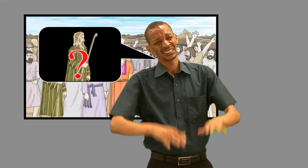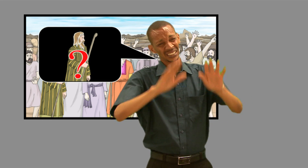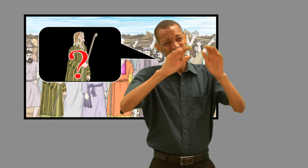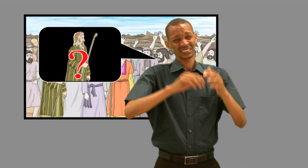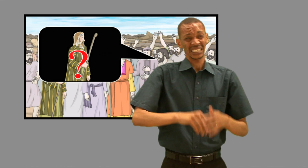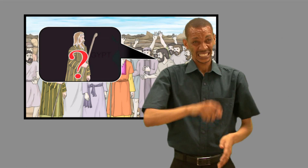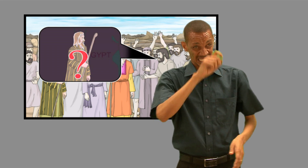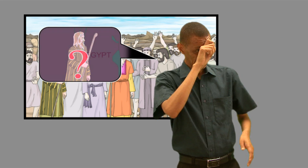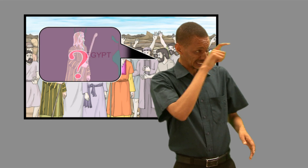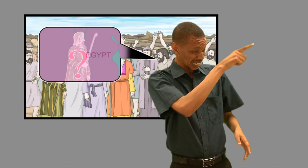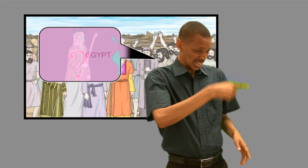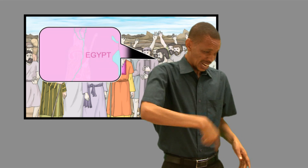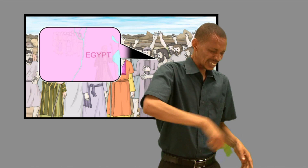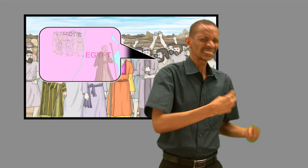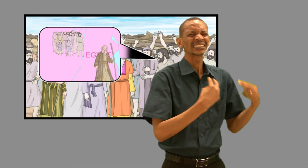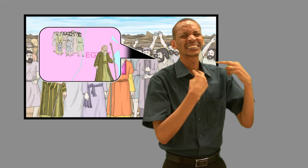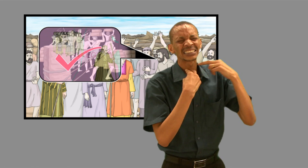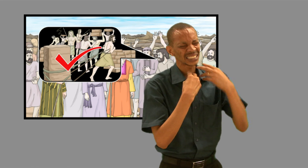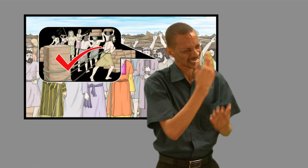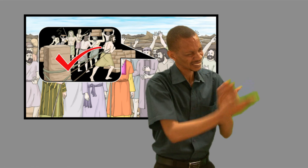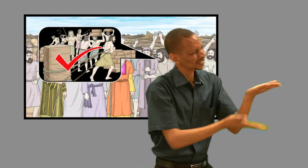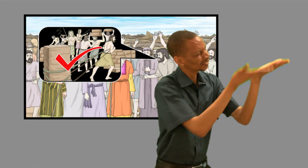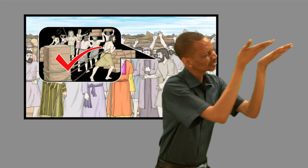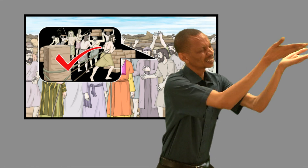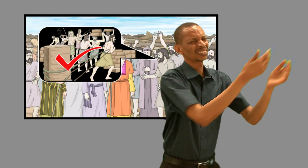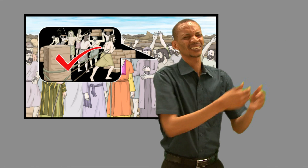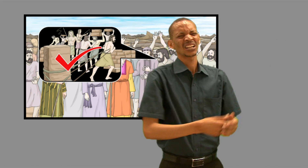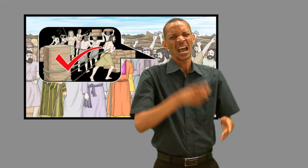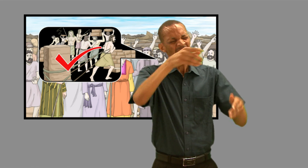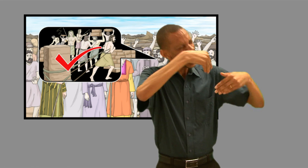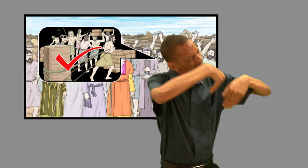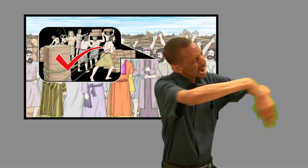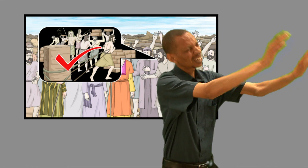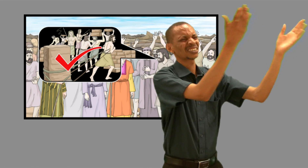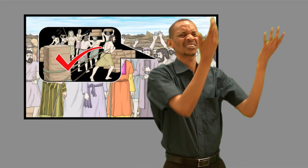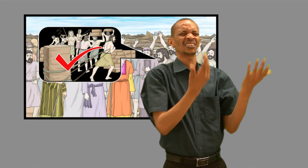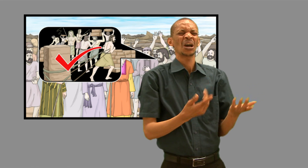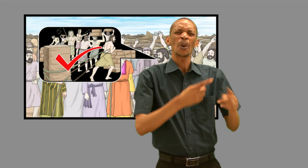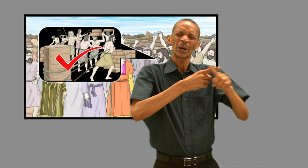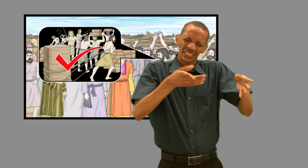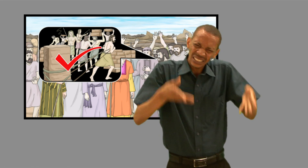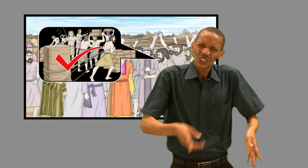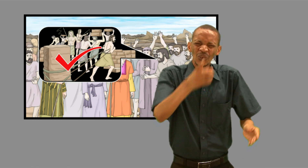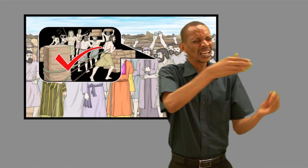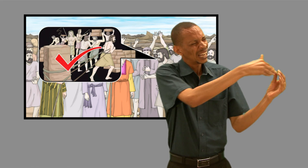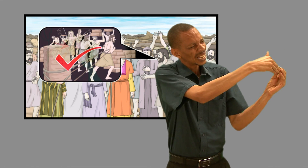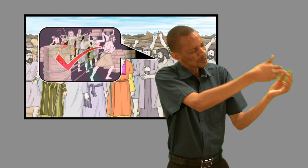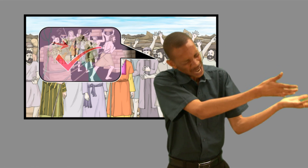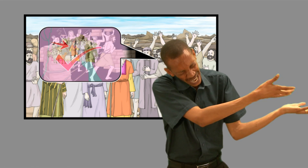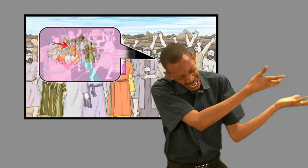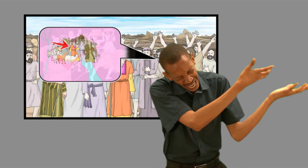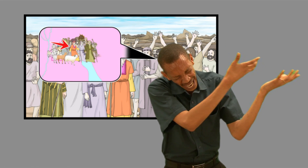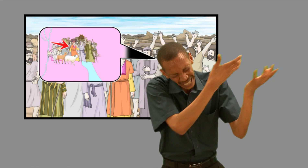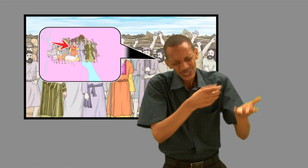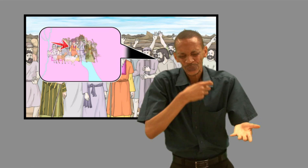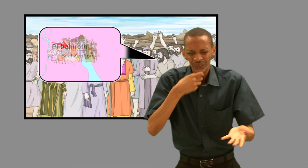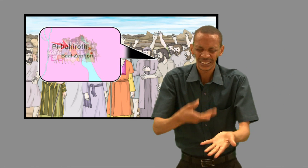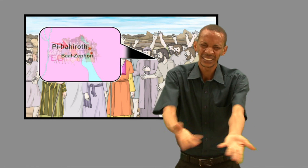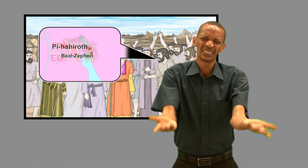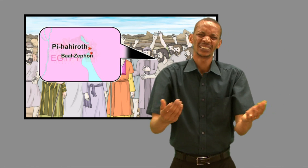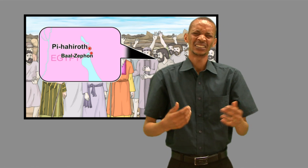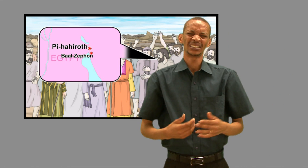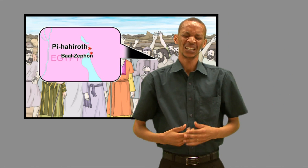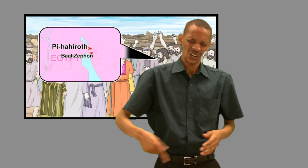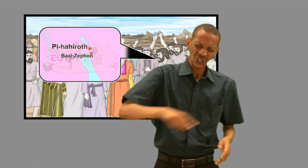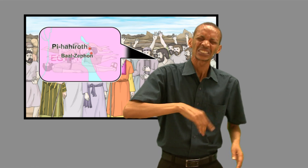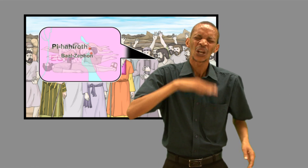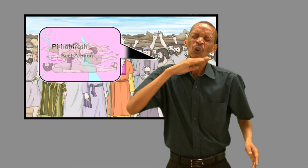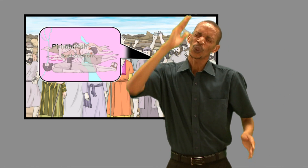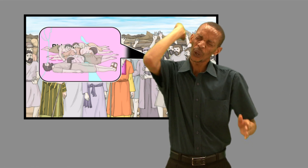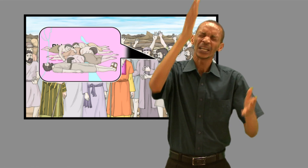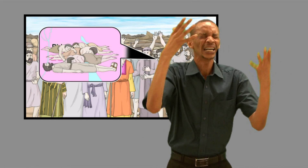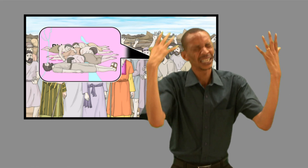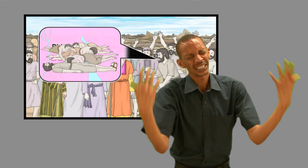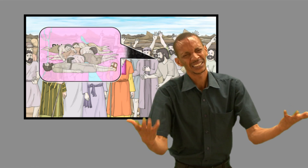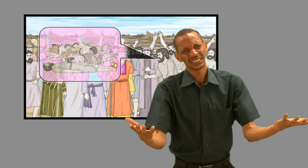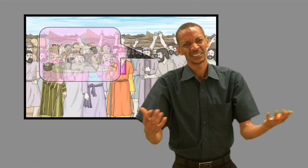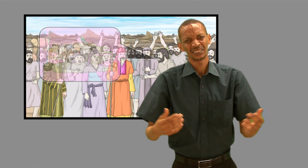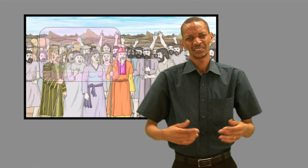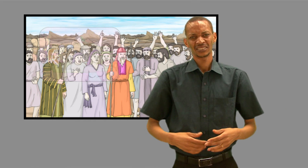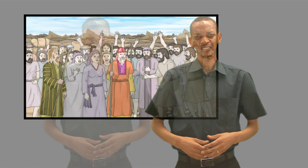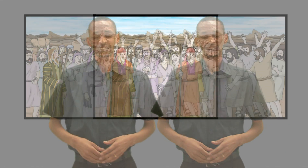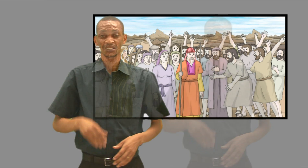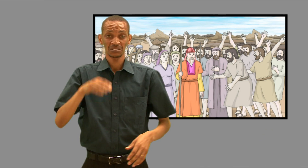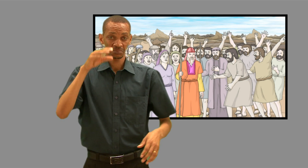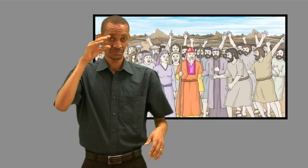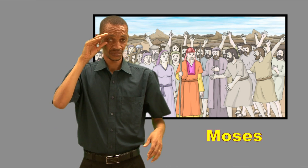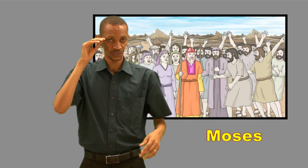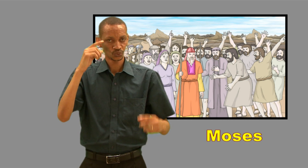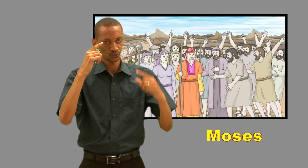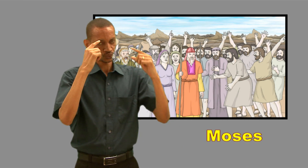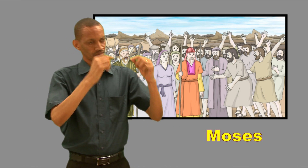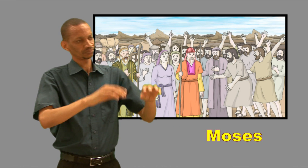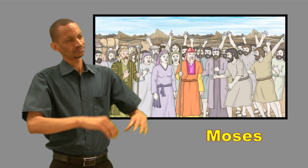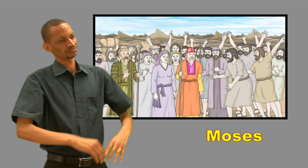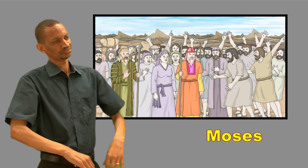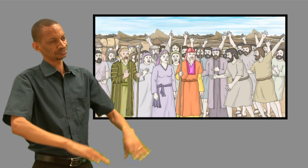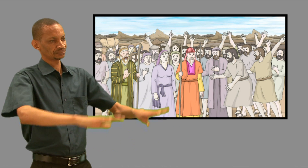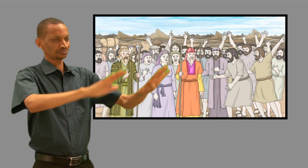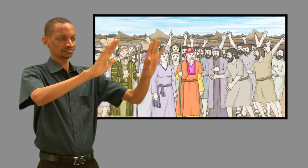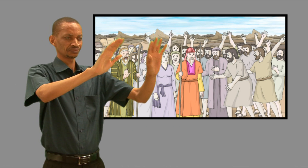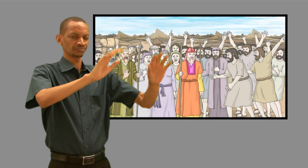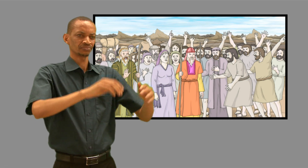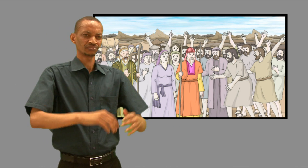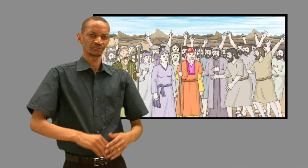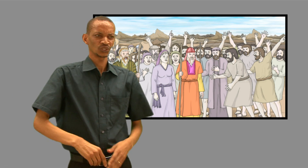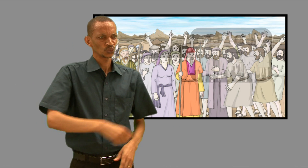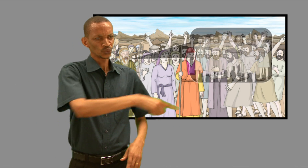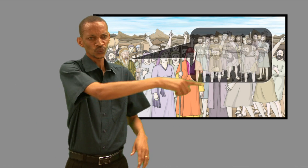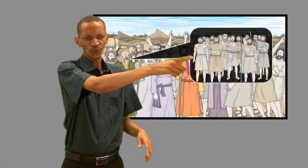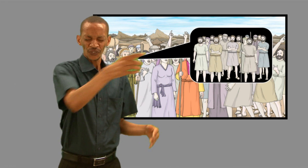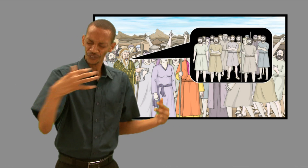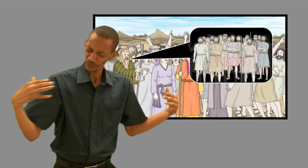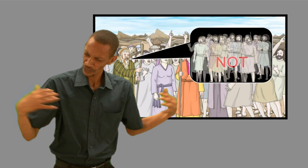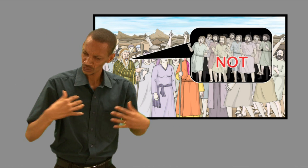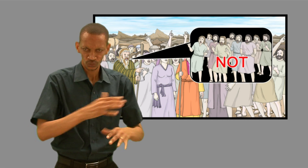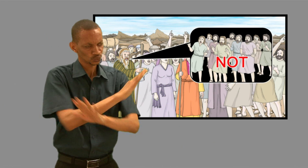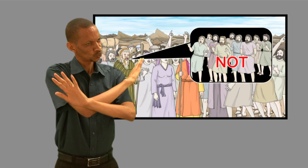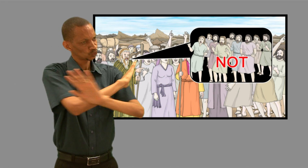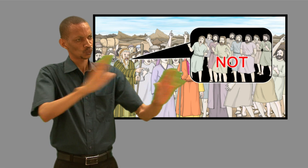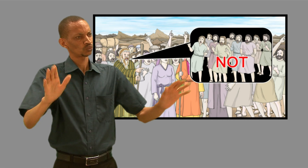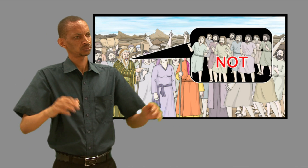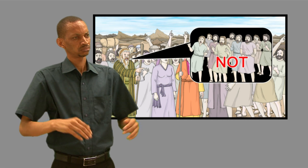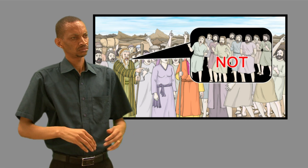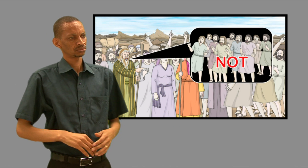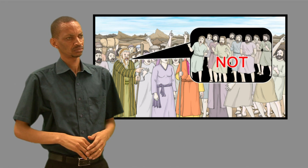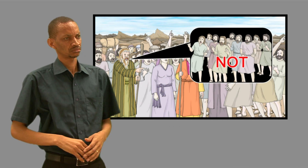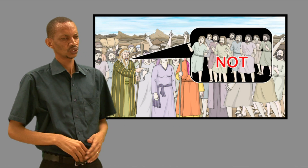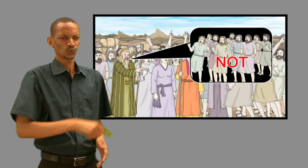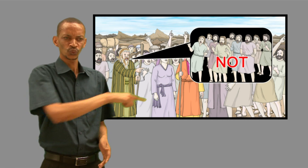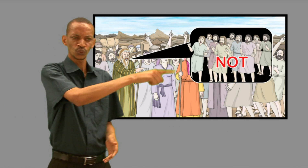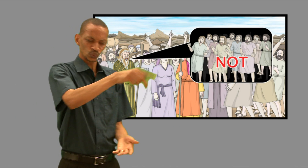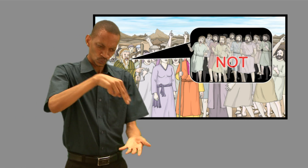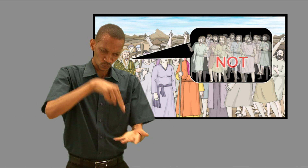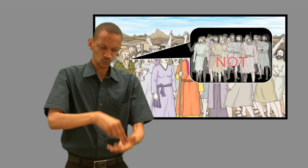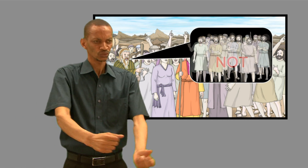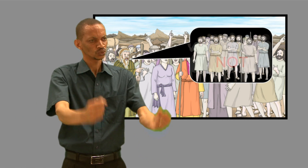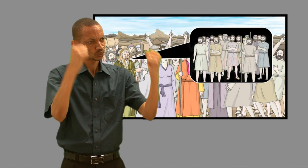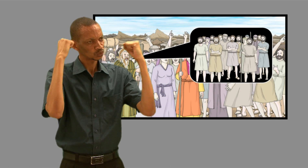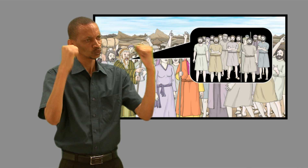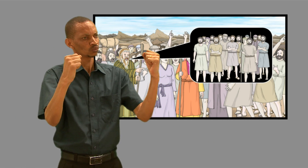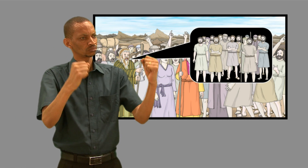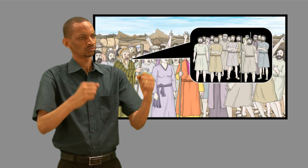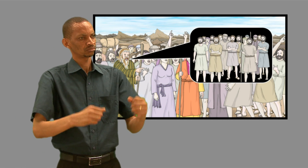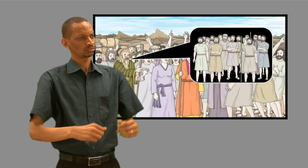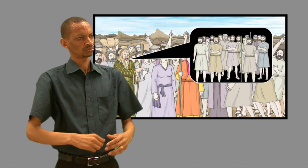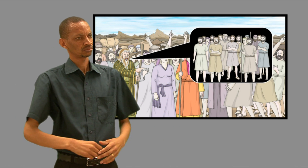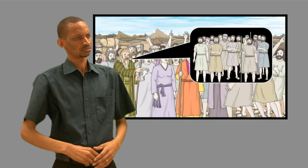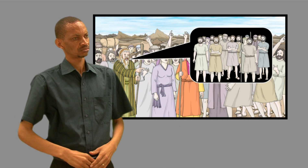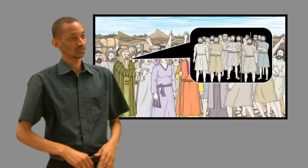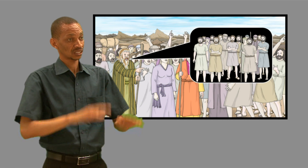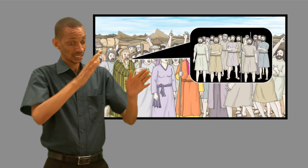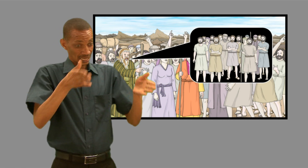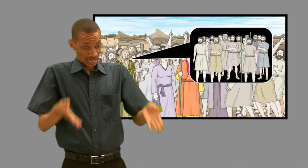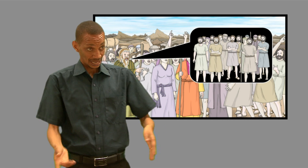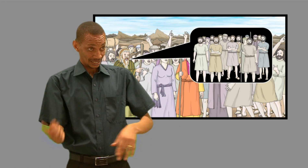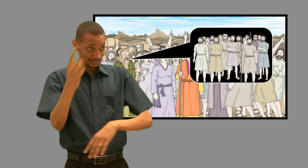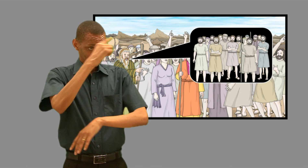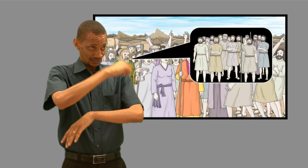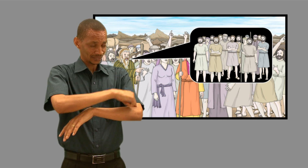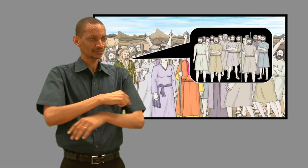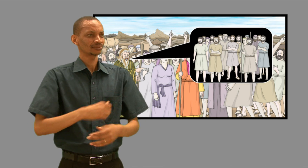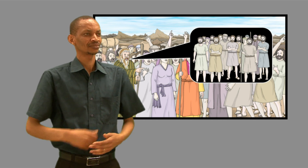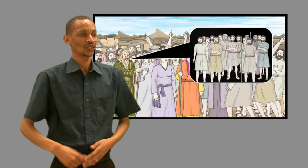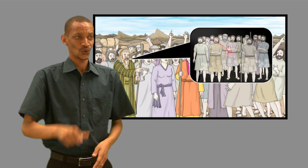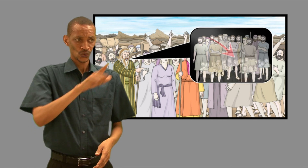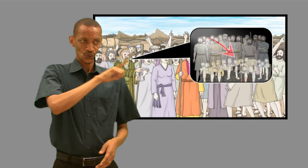For it would have been better for us to serve the Egyptians than to die in the wilderness.” But Moses told the people, “Do not be afraid.